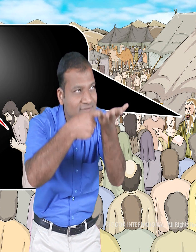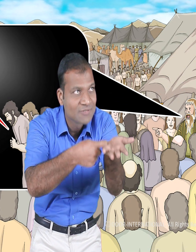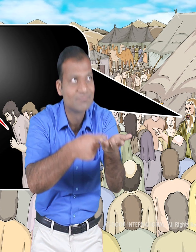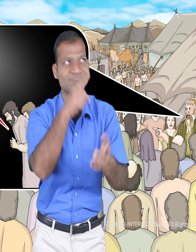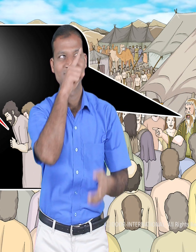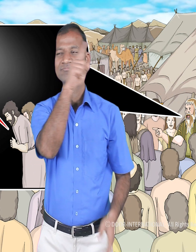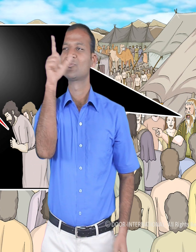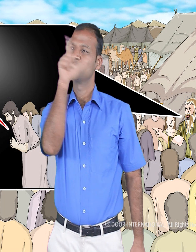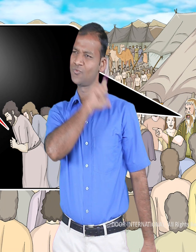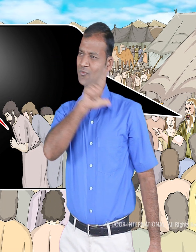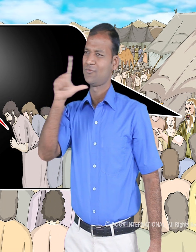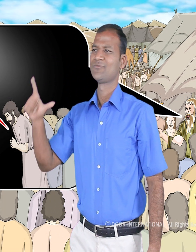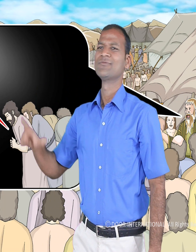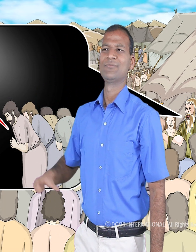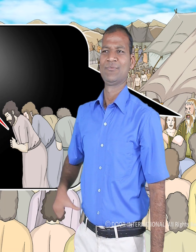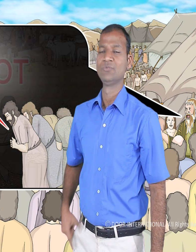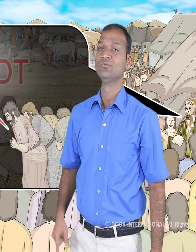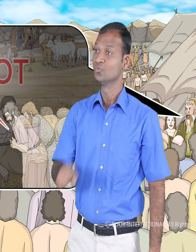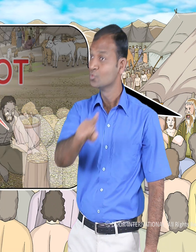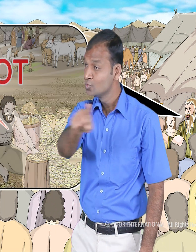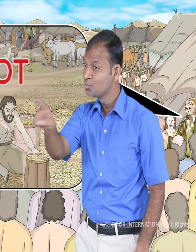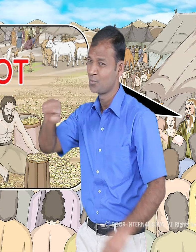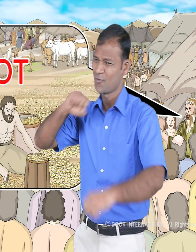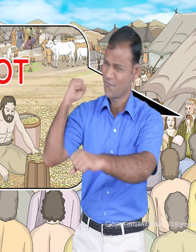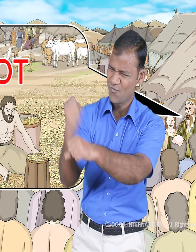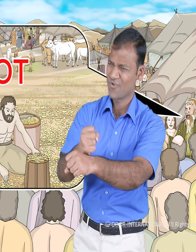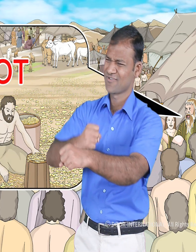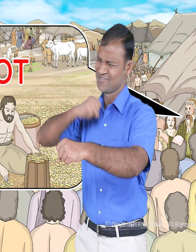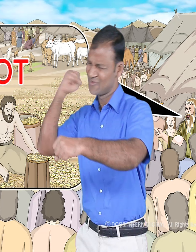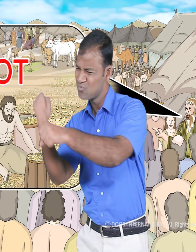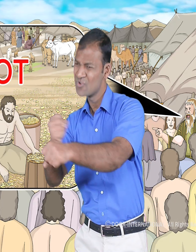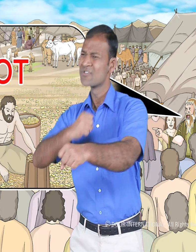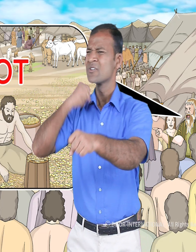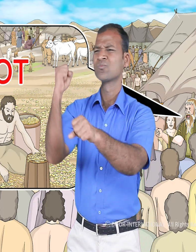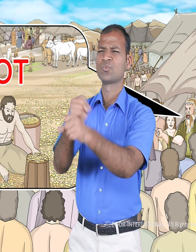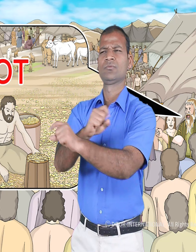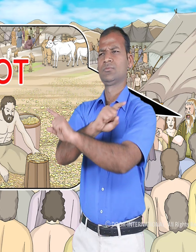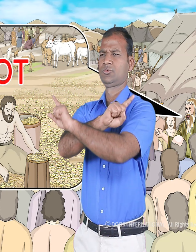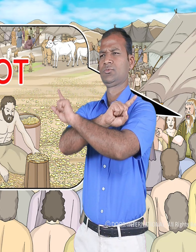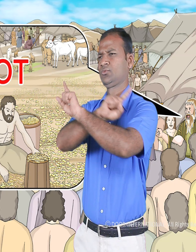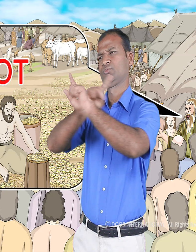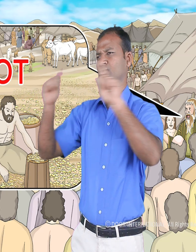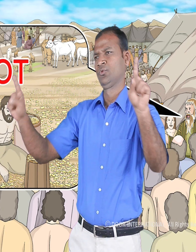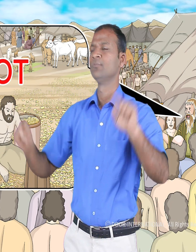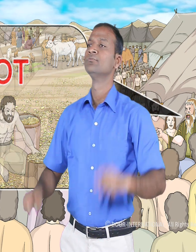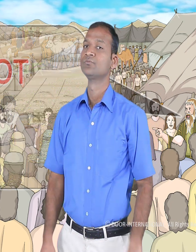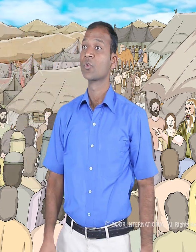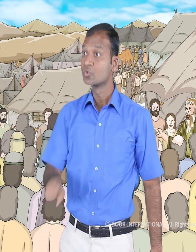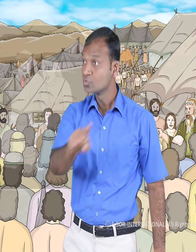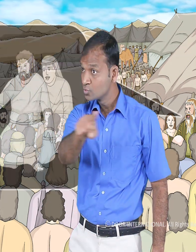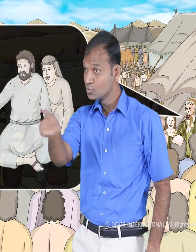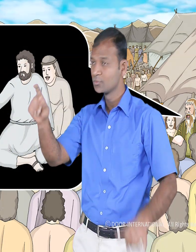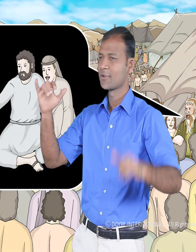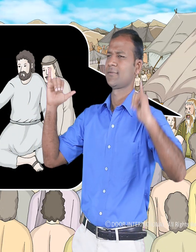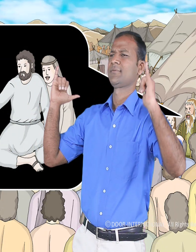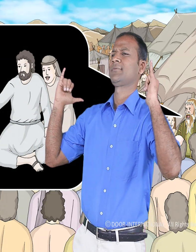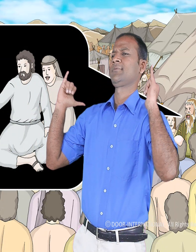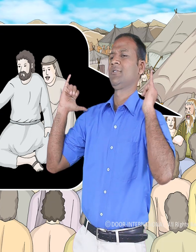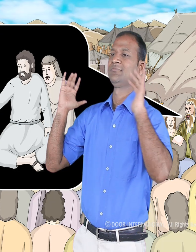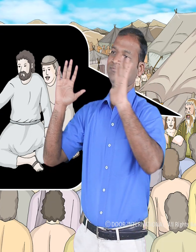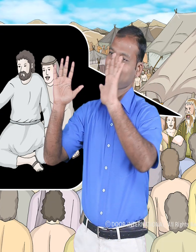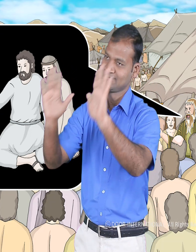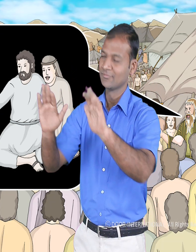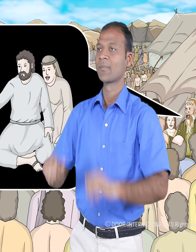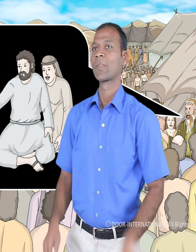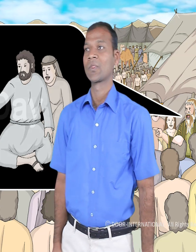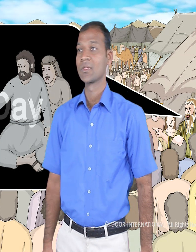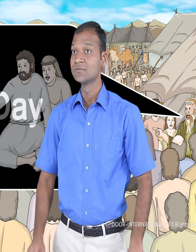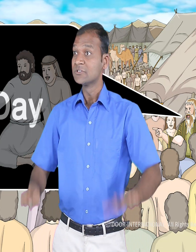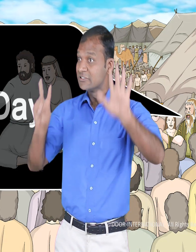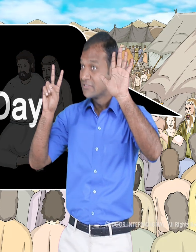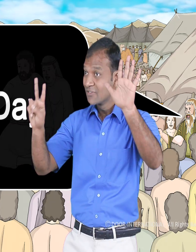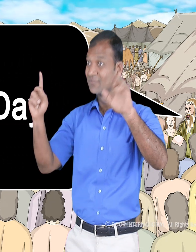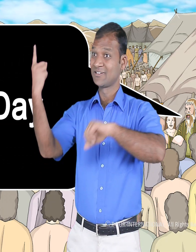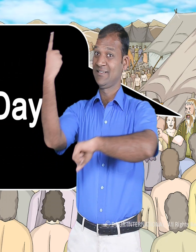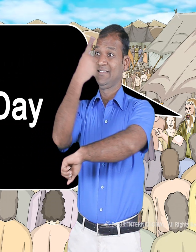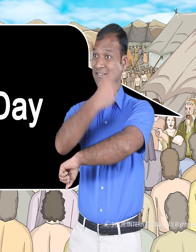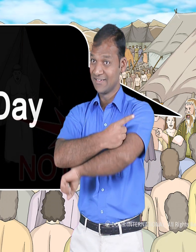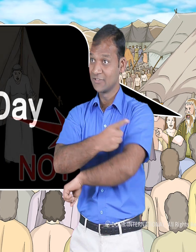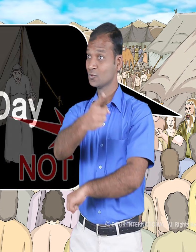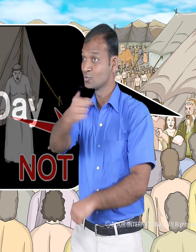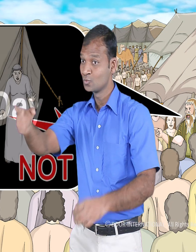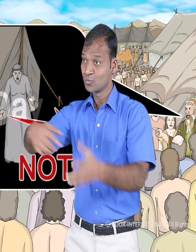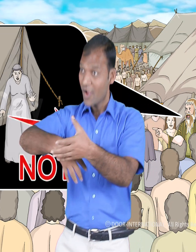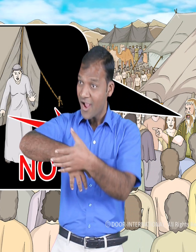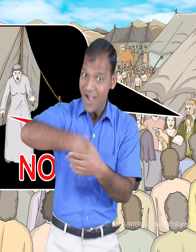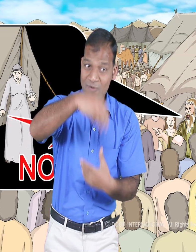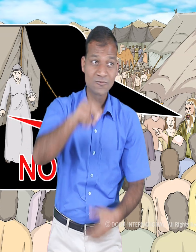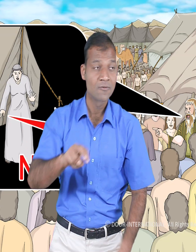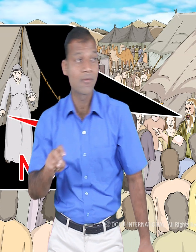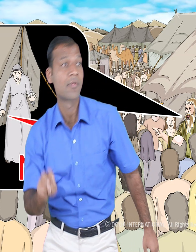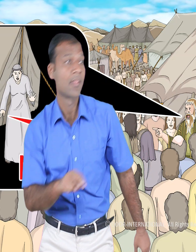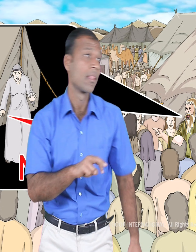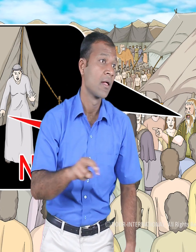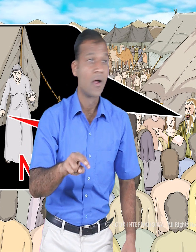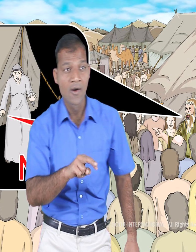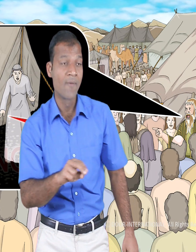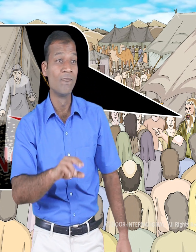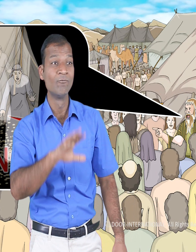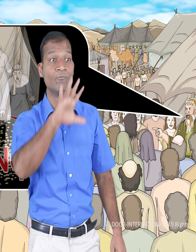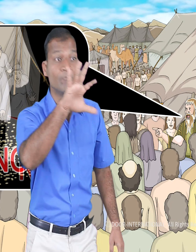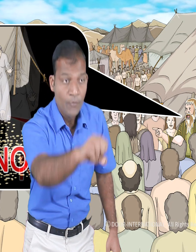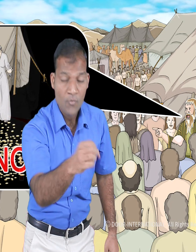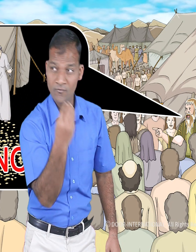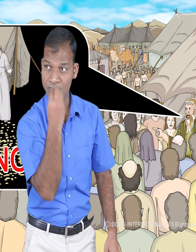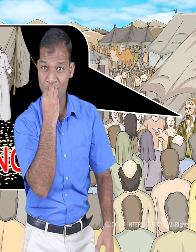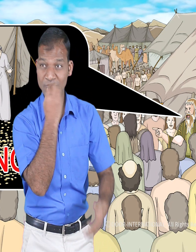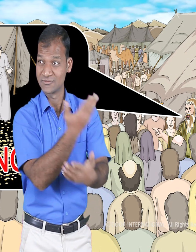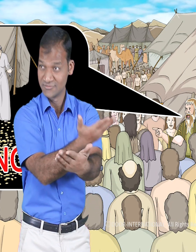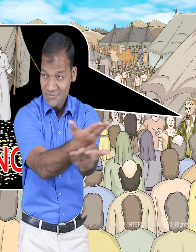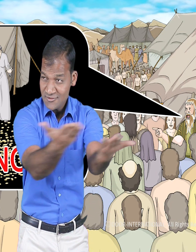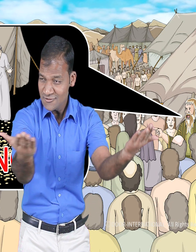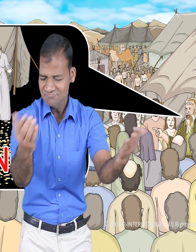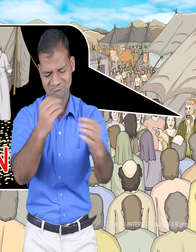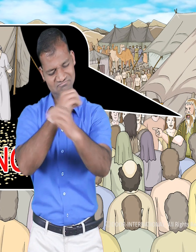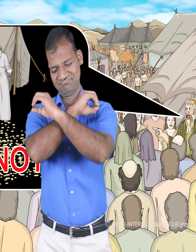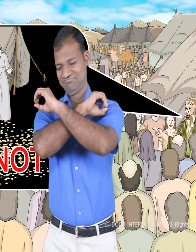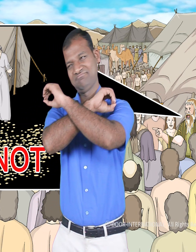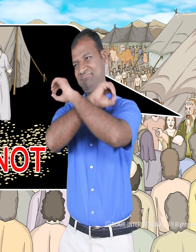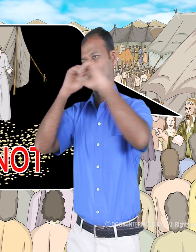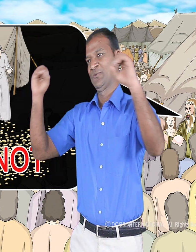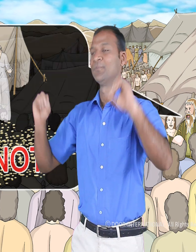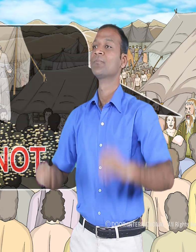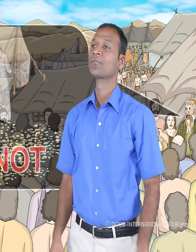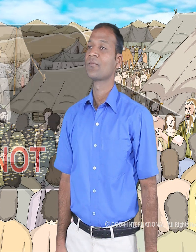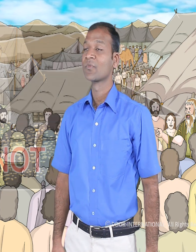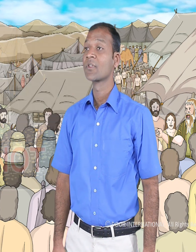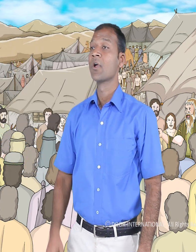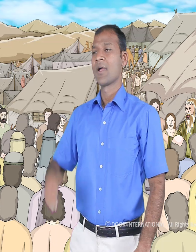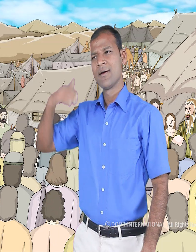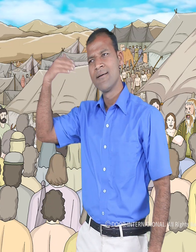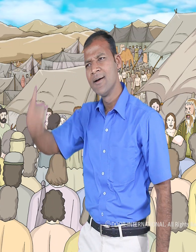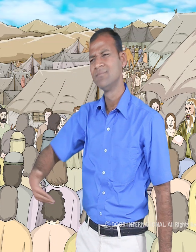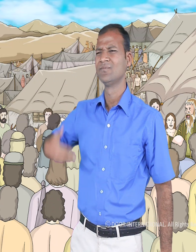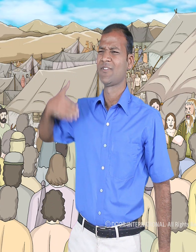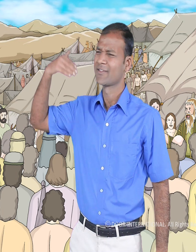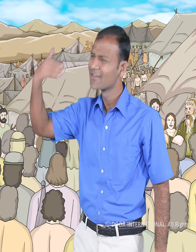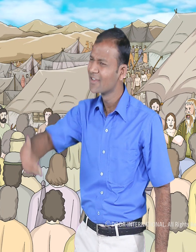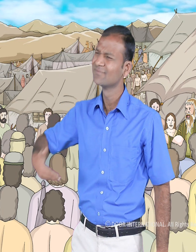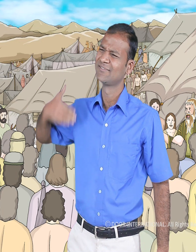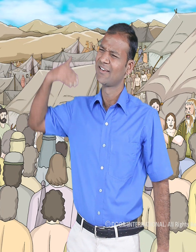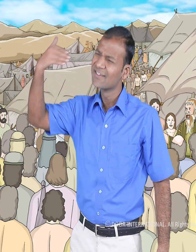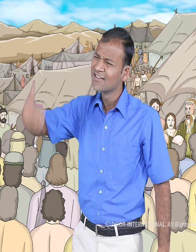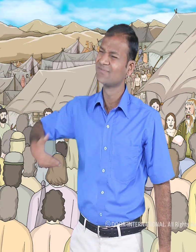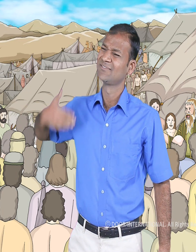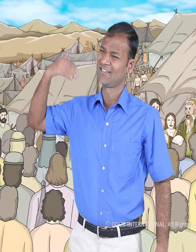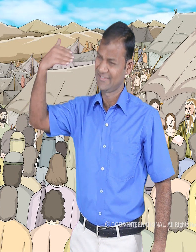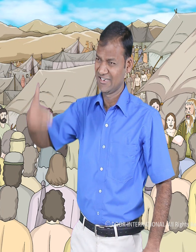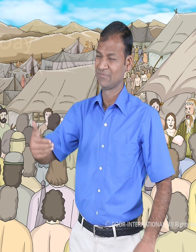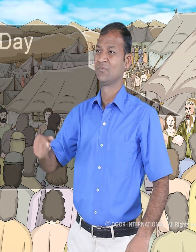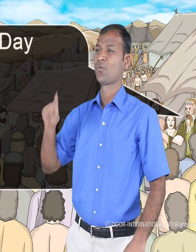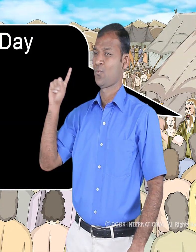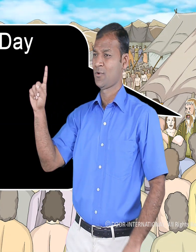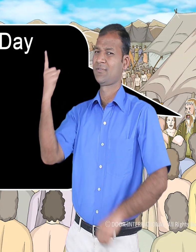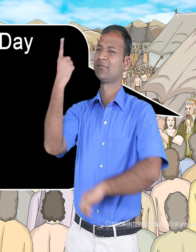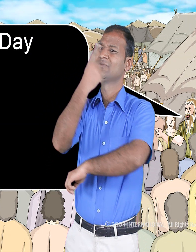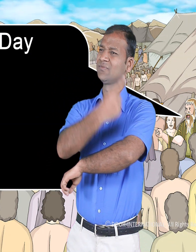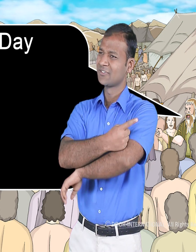Today you will not find anything in the field.